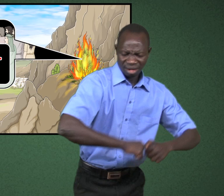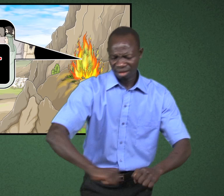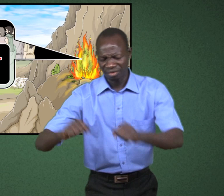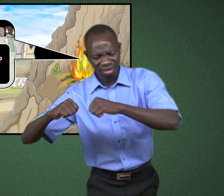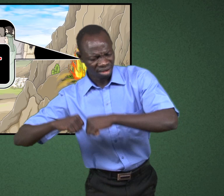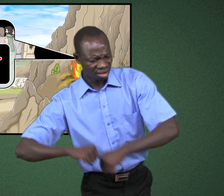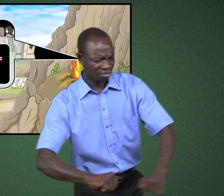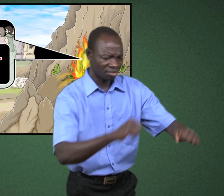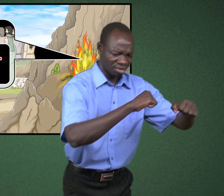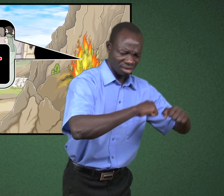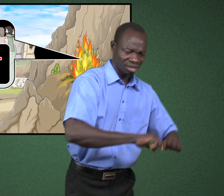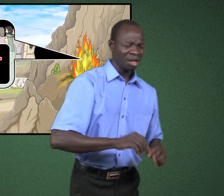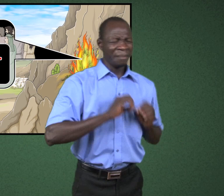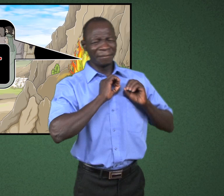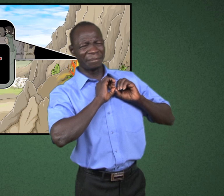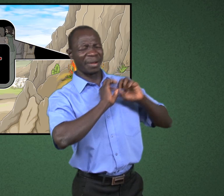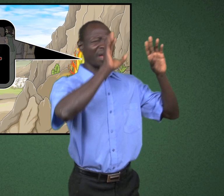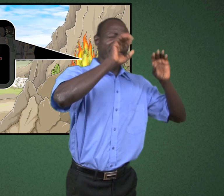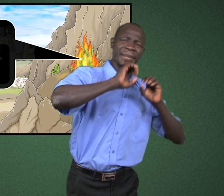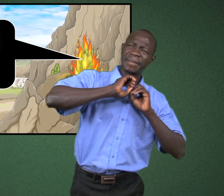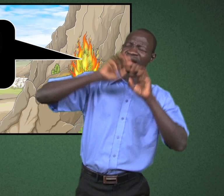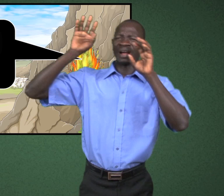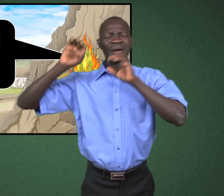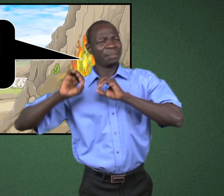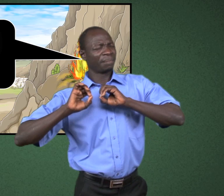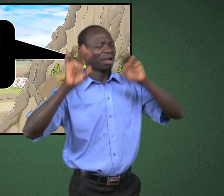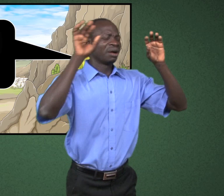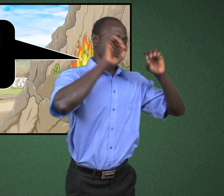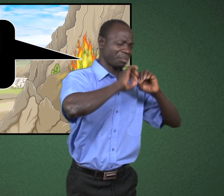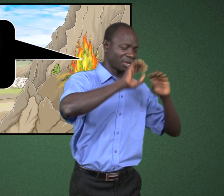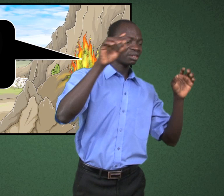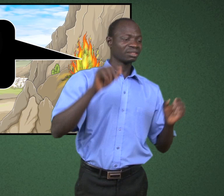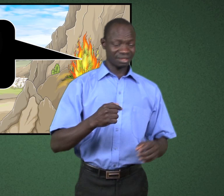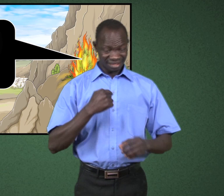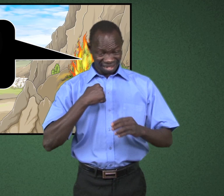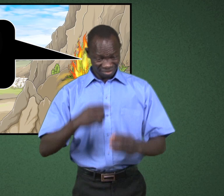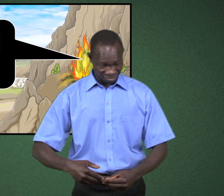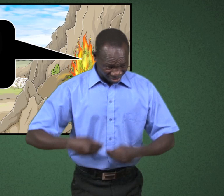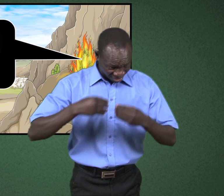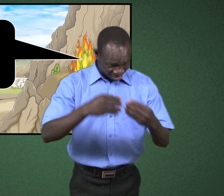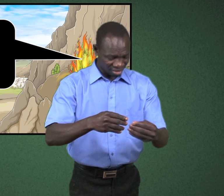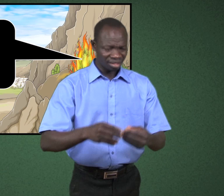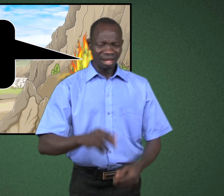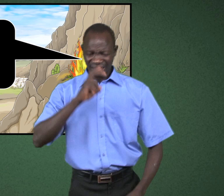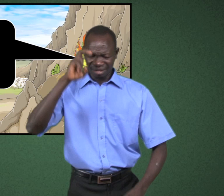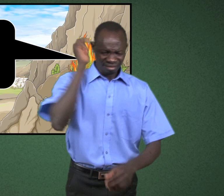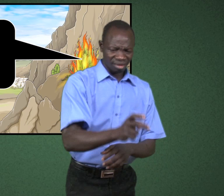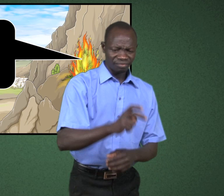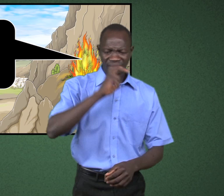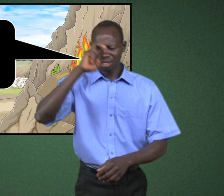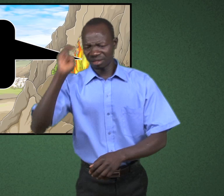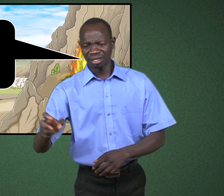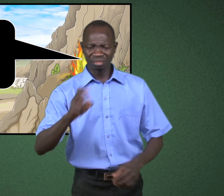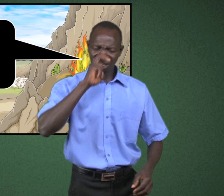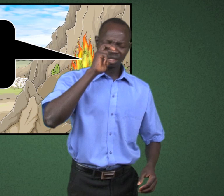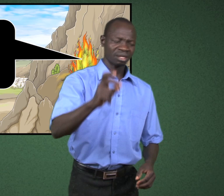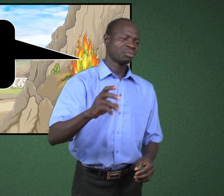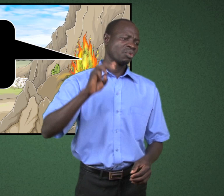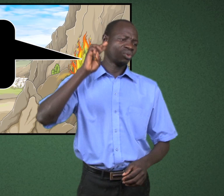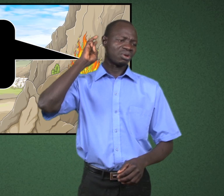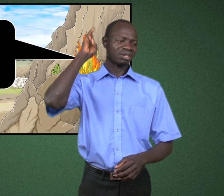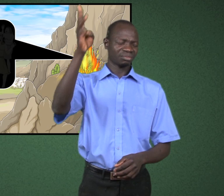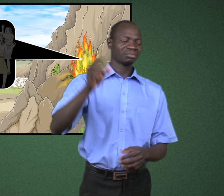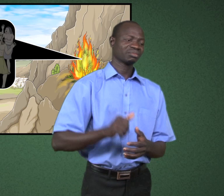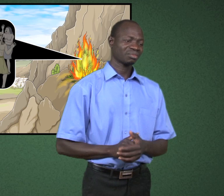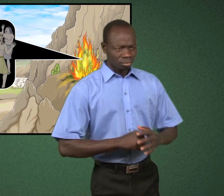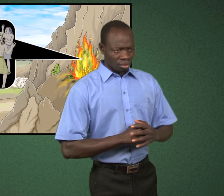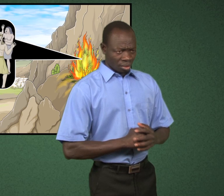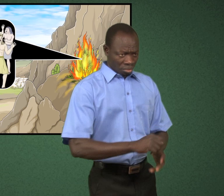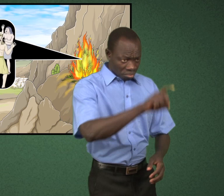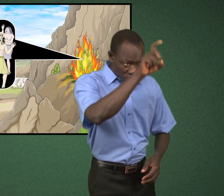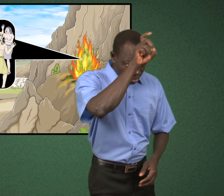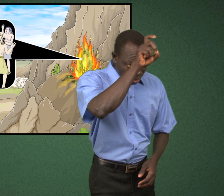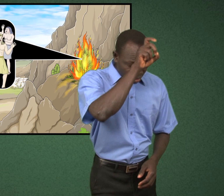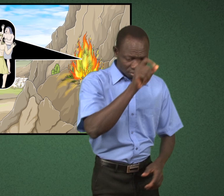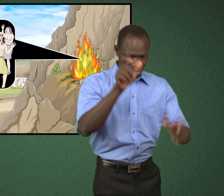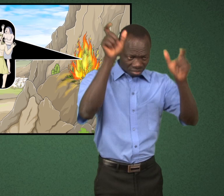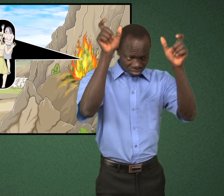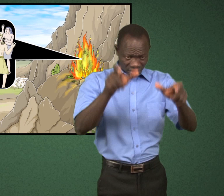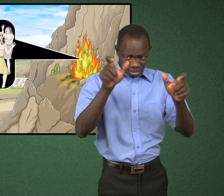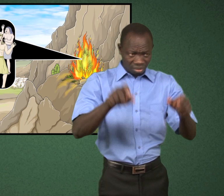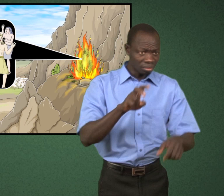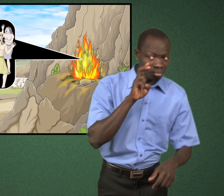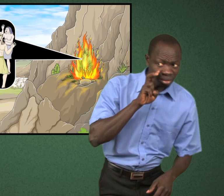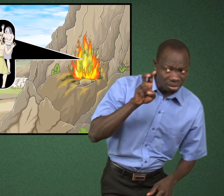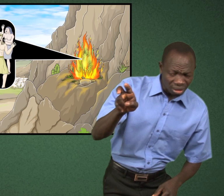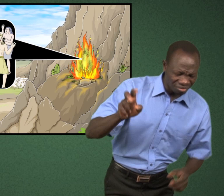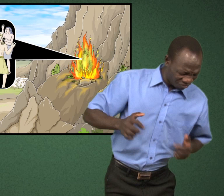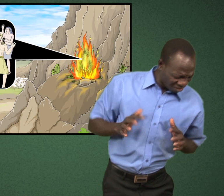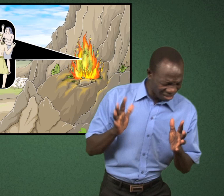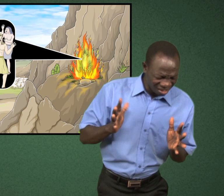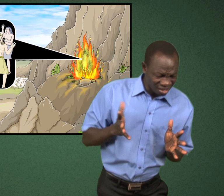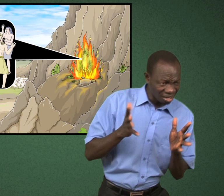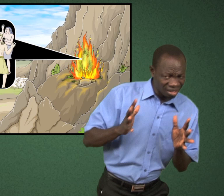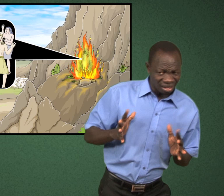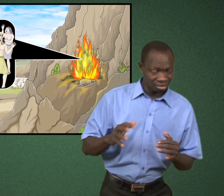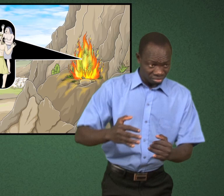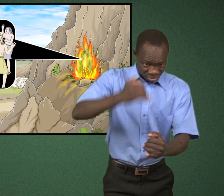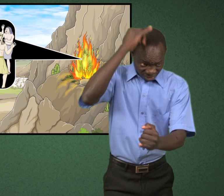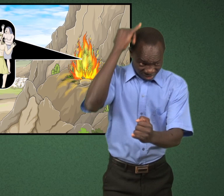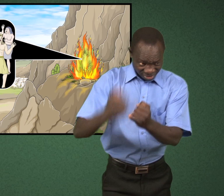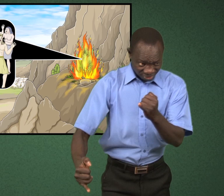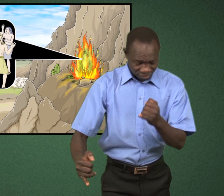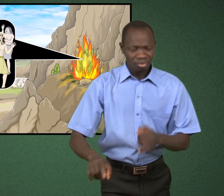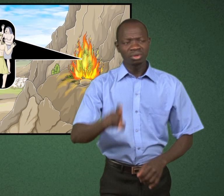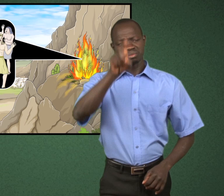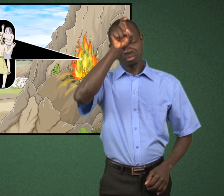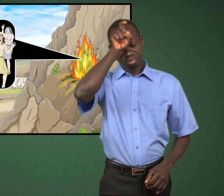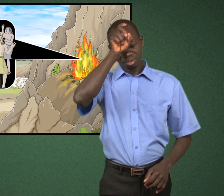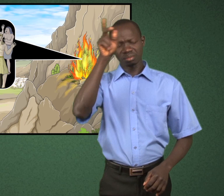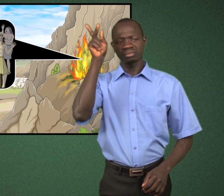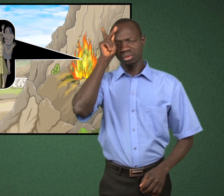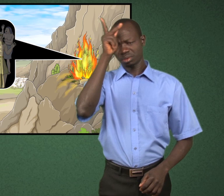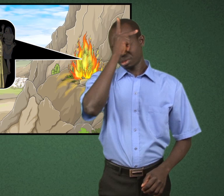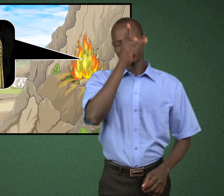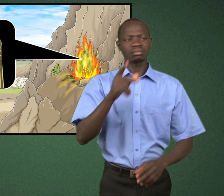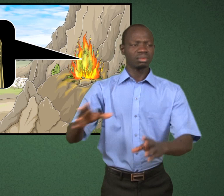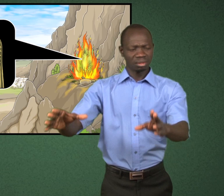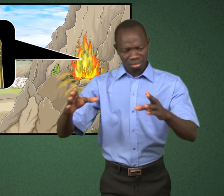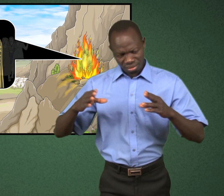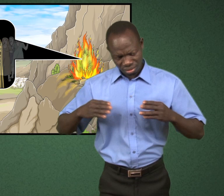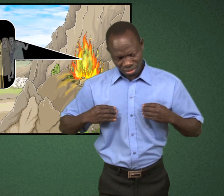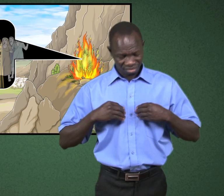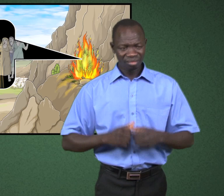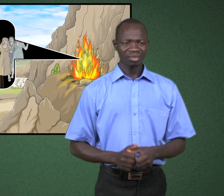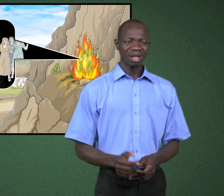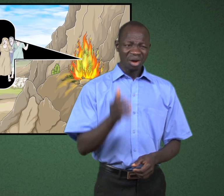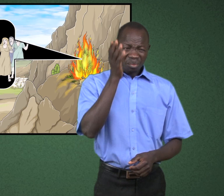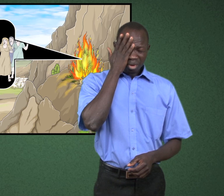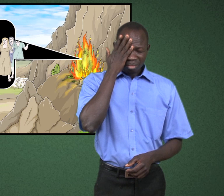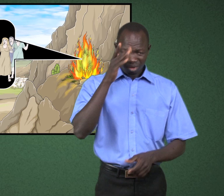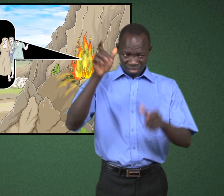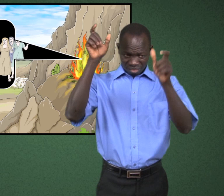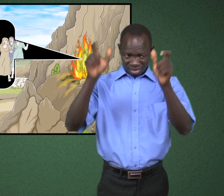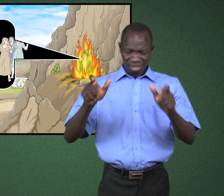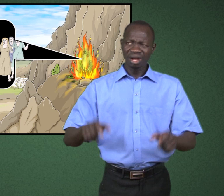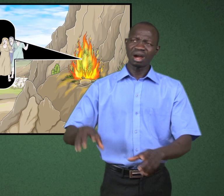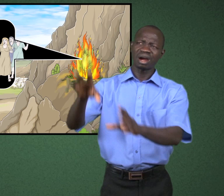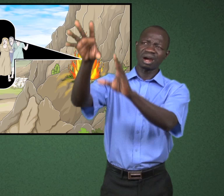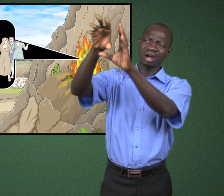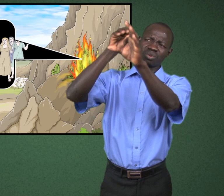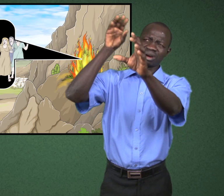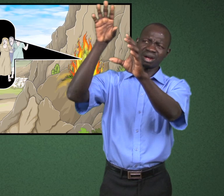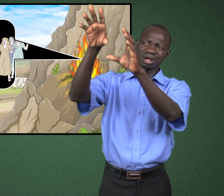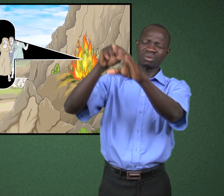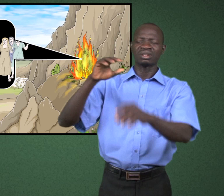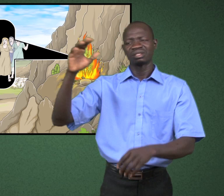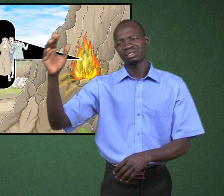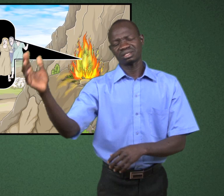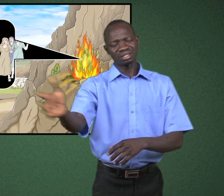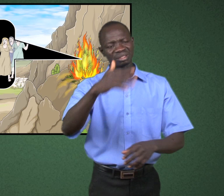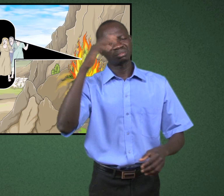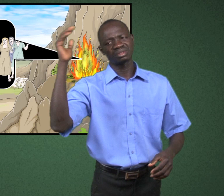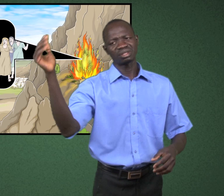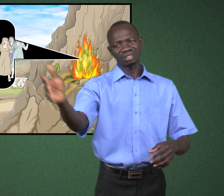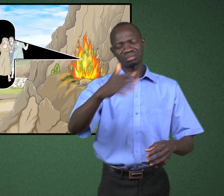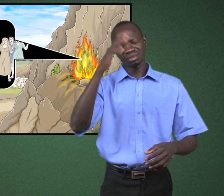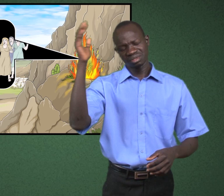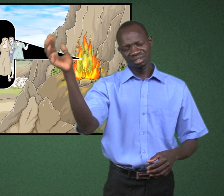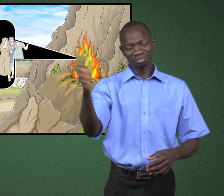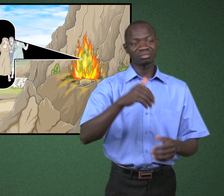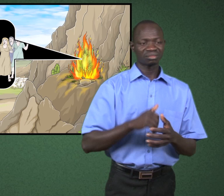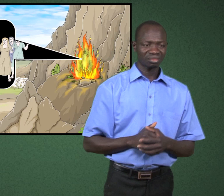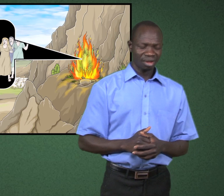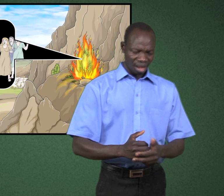So I will stretch out My hand and strike the Egyptians with all the wonders I will perform among them. And after that, he will release you.